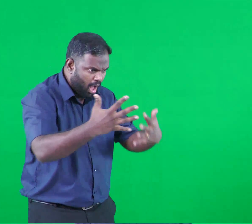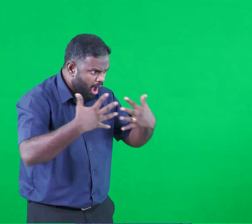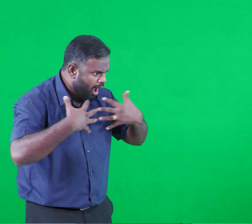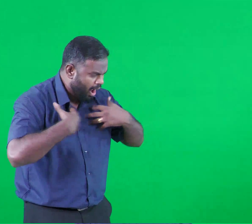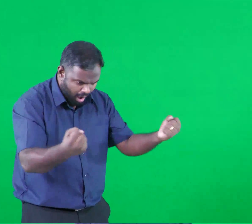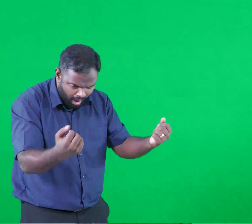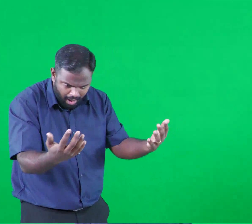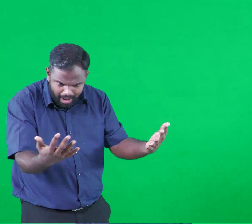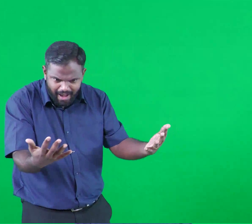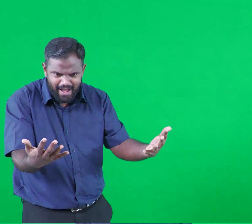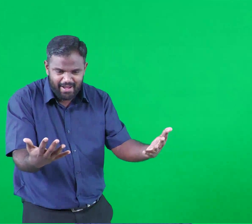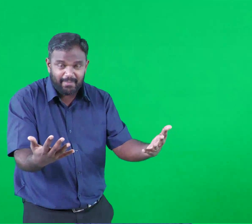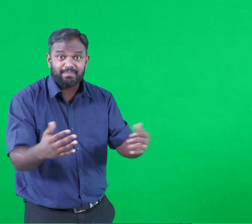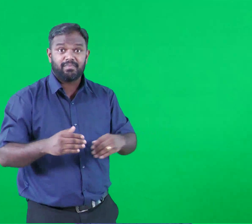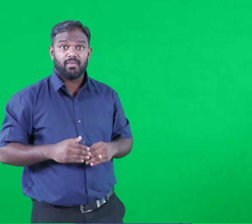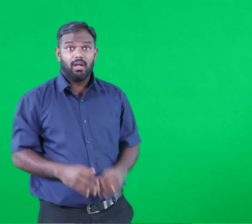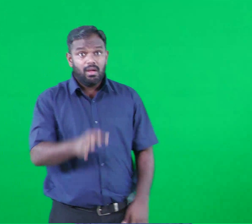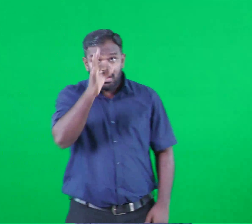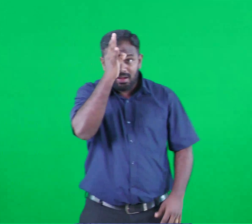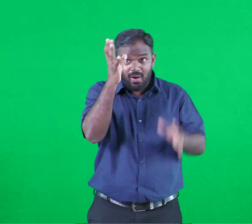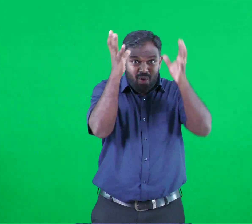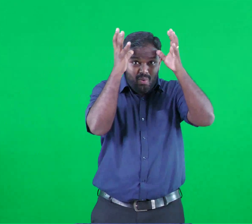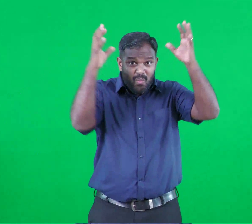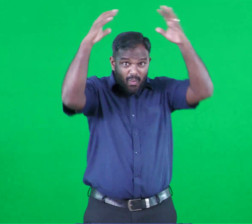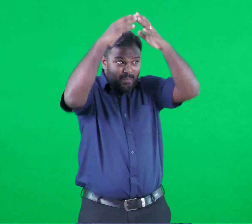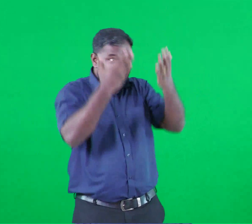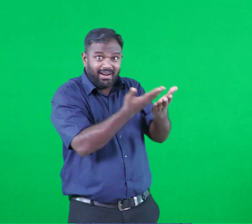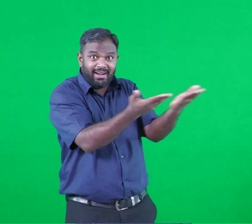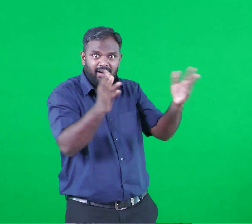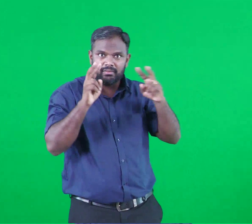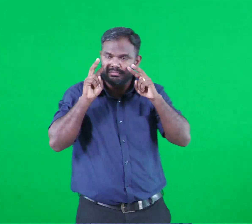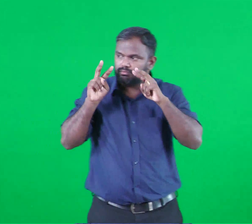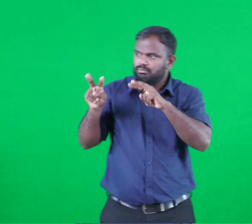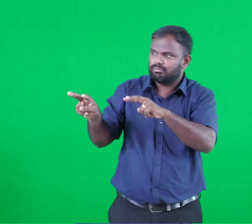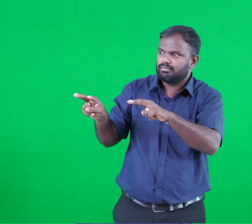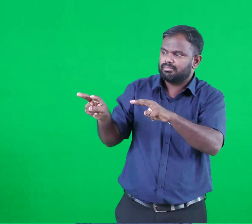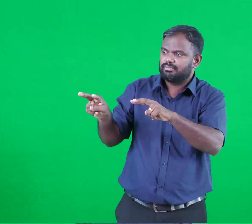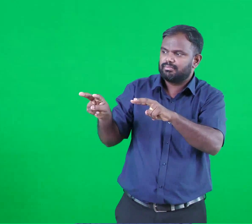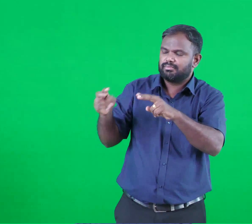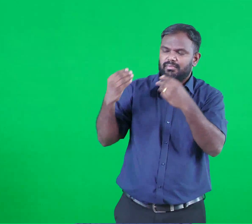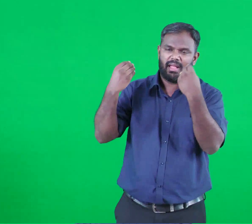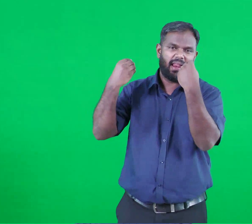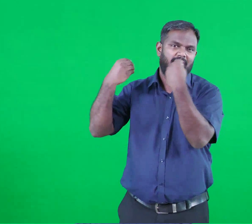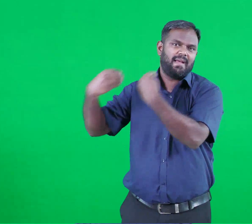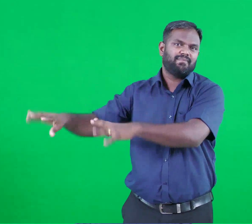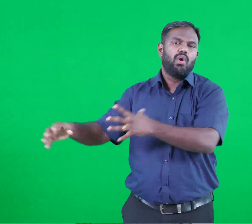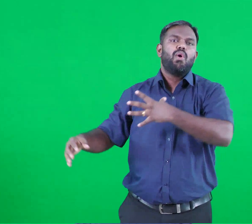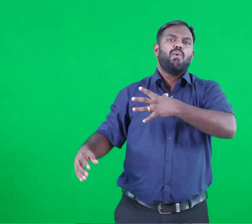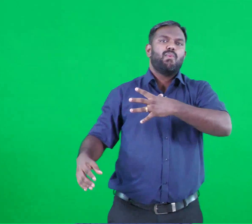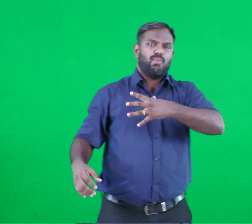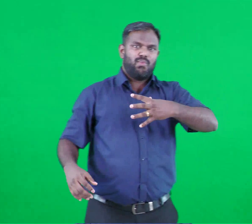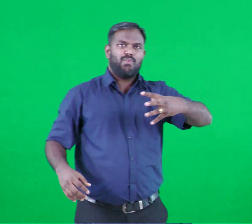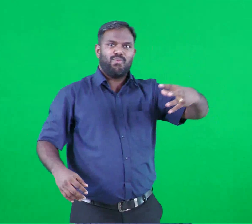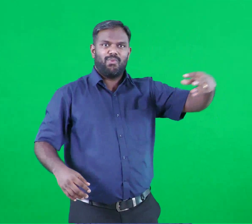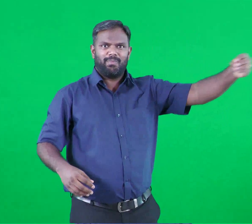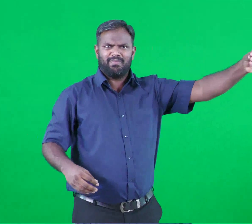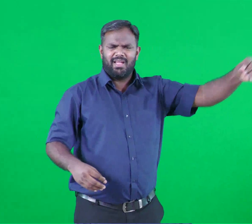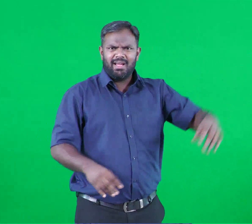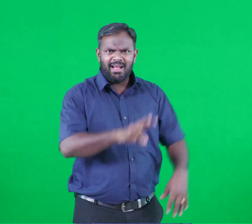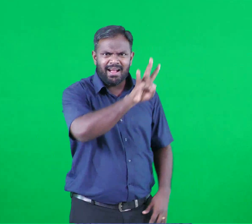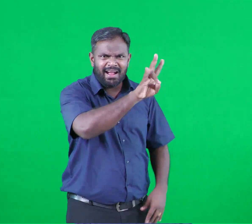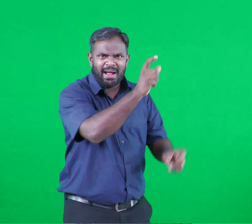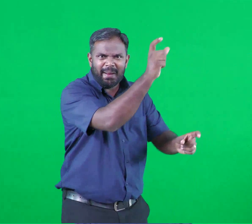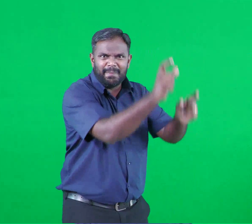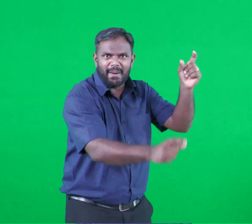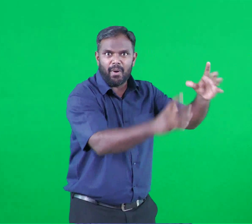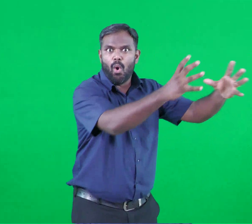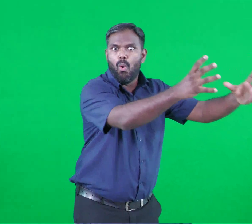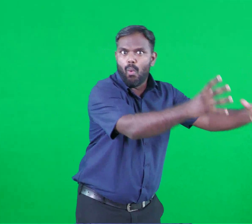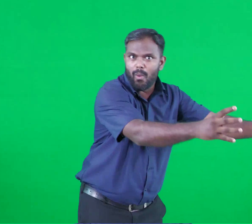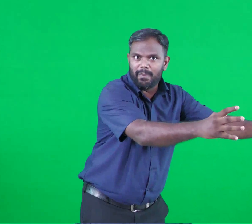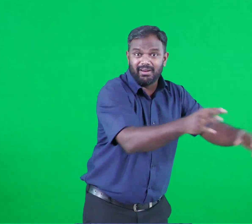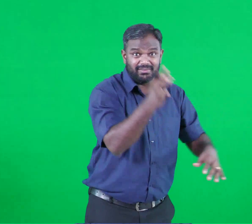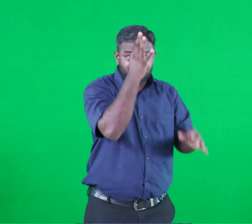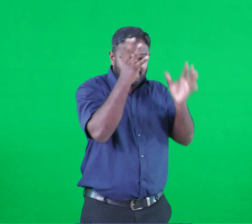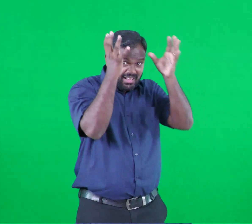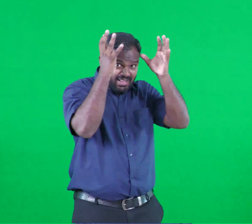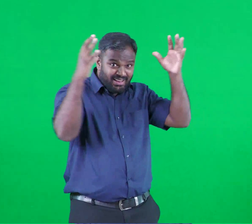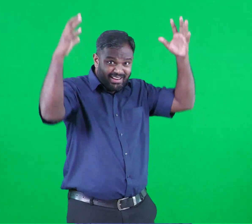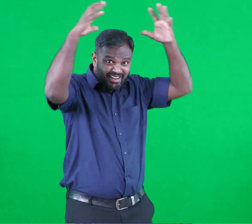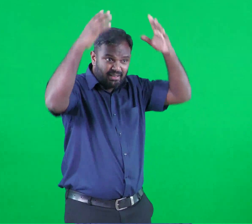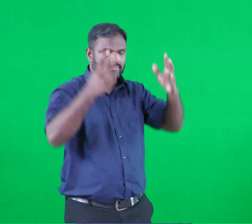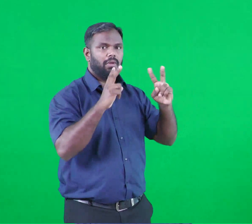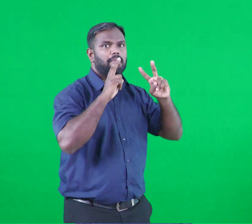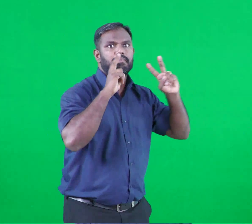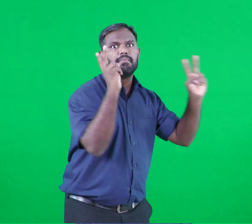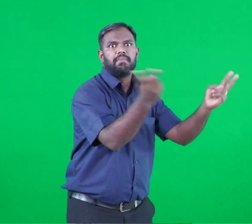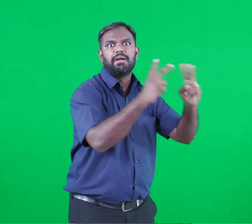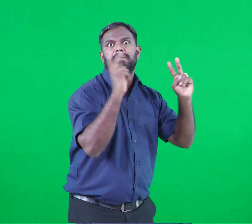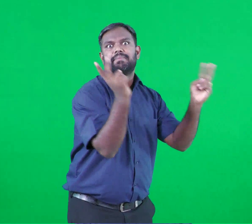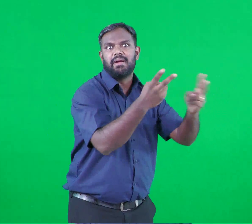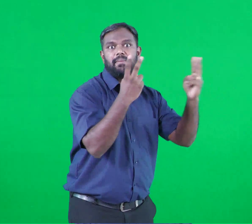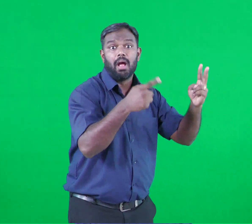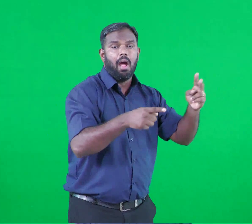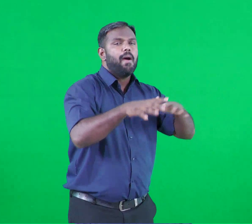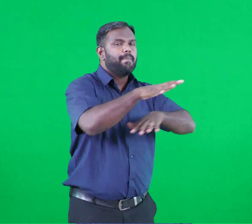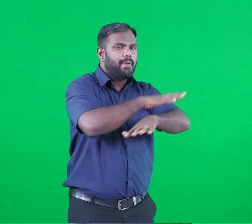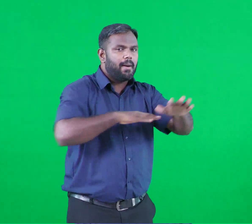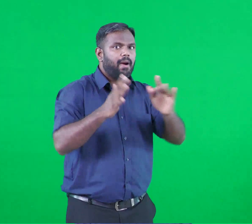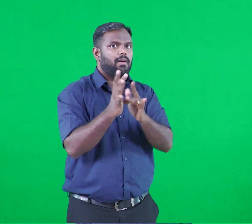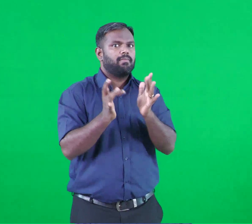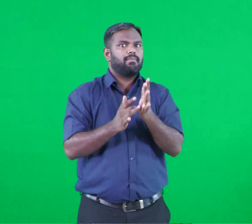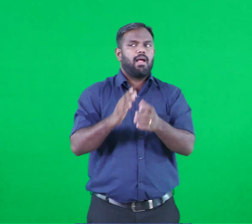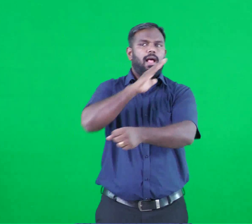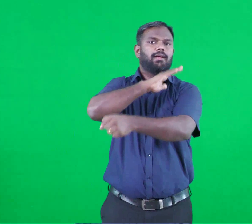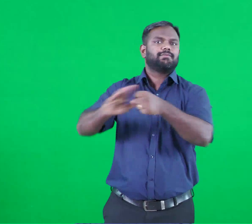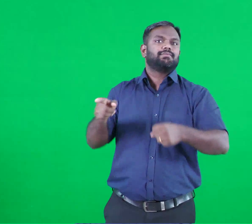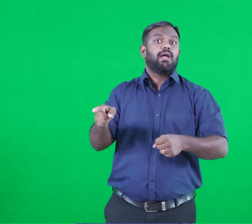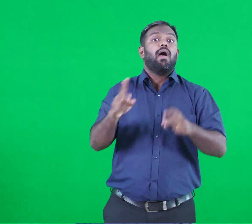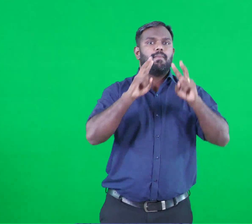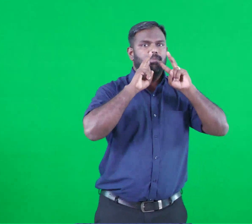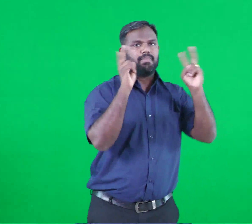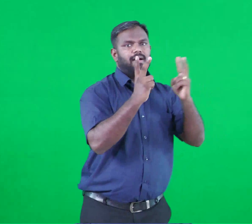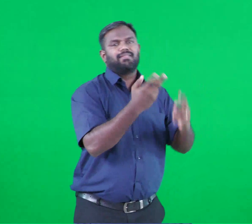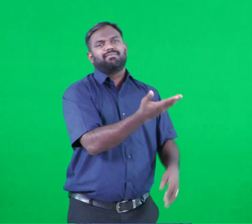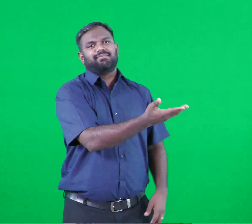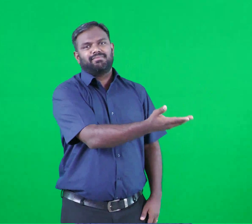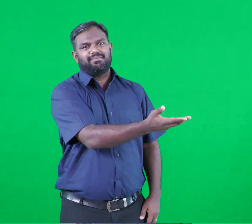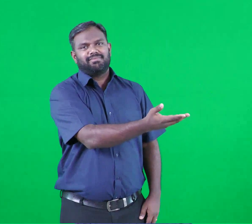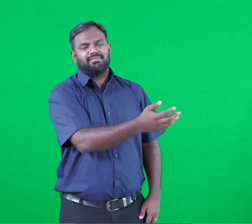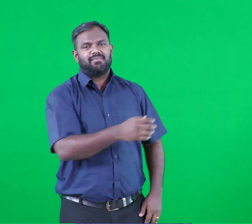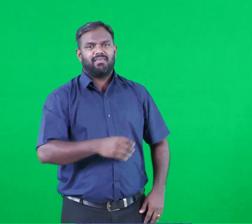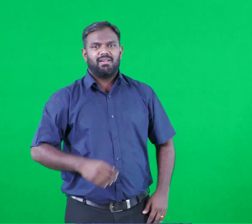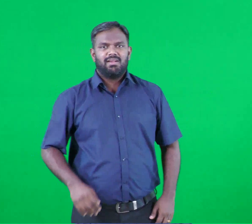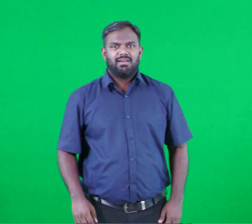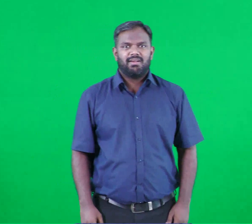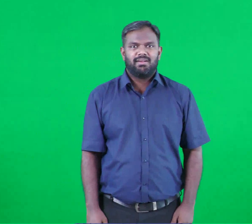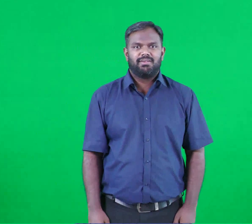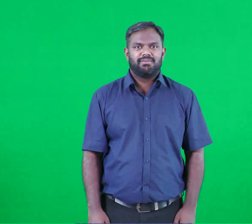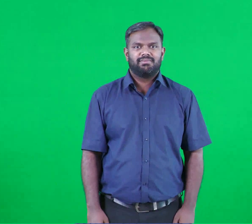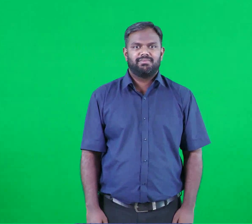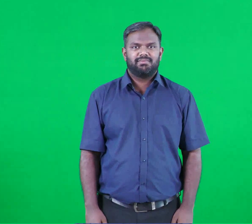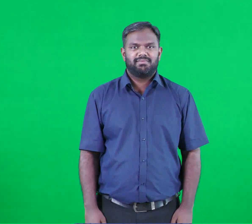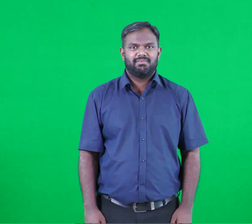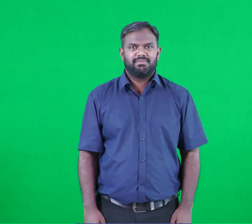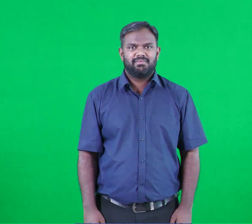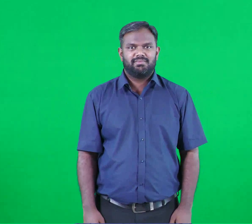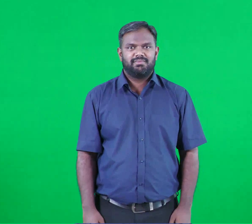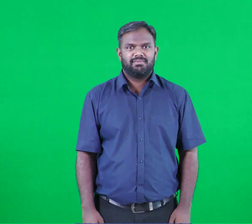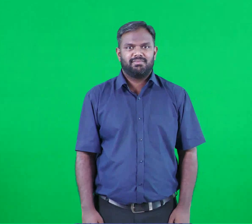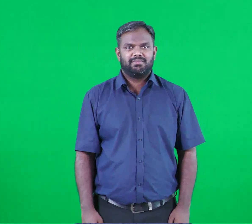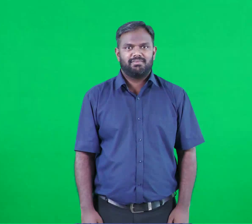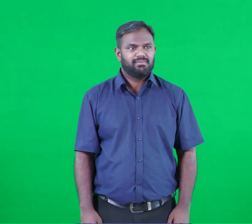At this, the Pharisees went out and began plotting with the Herodians how they might kill Jesus.